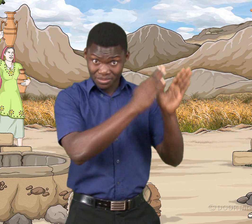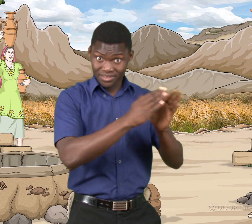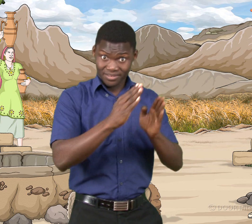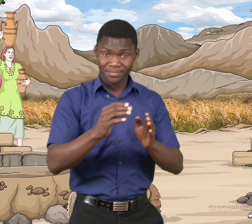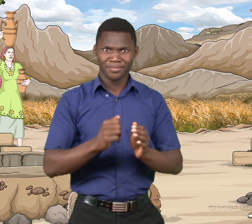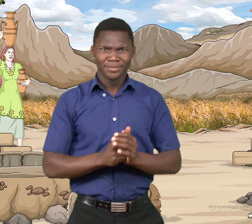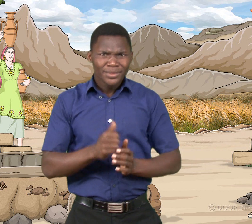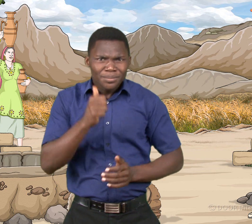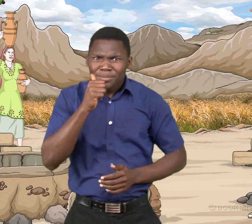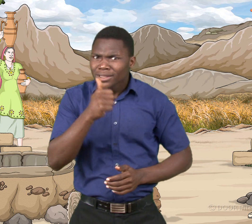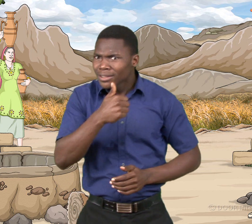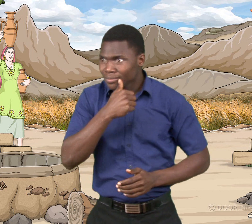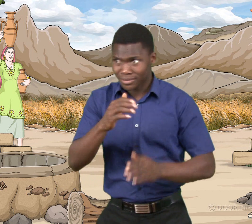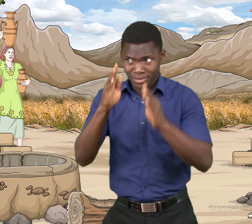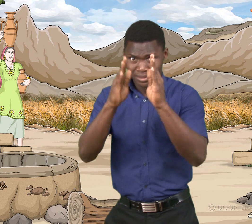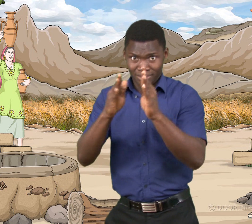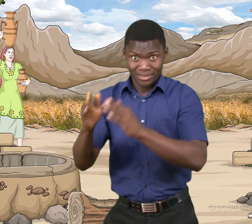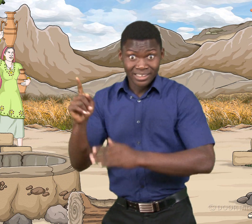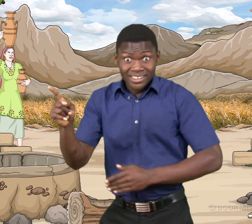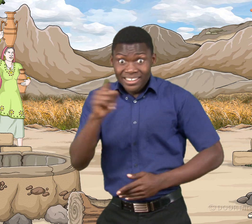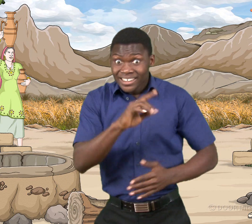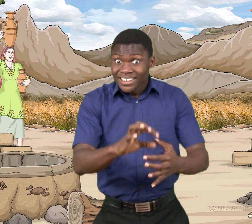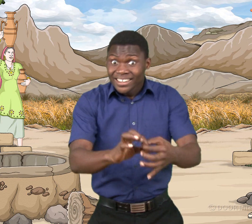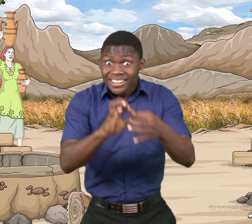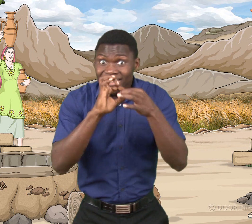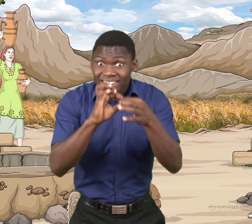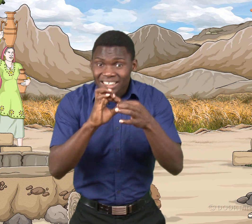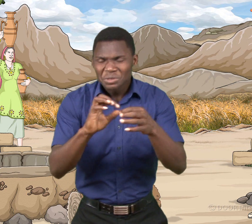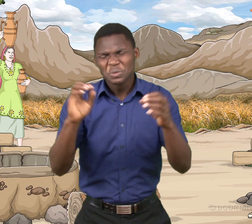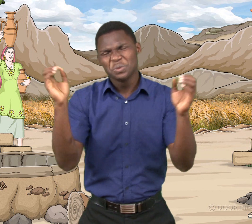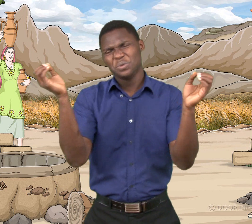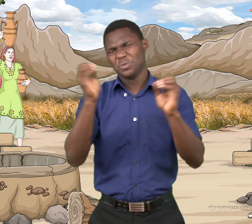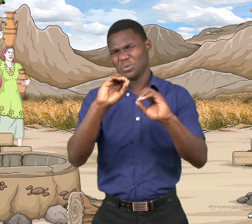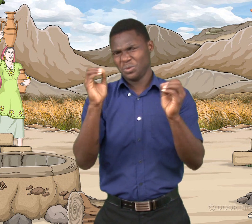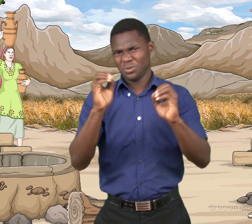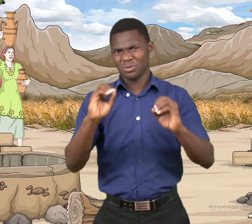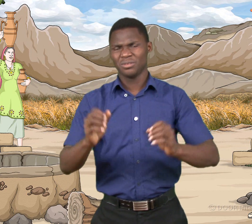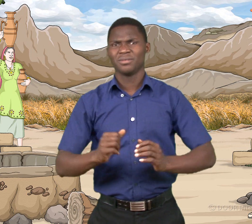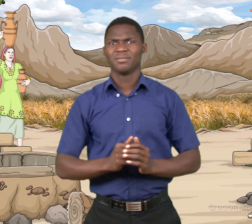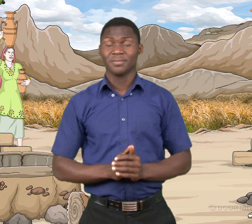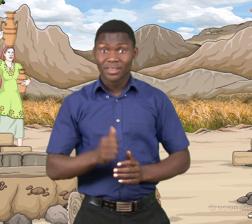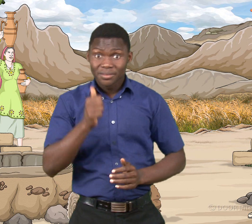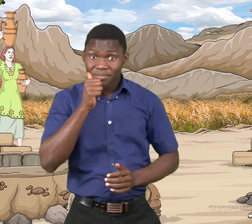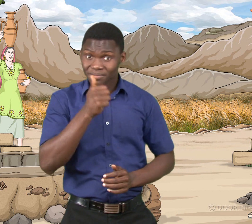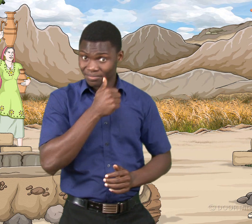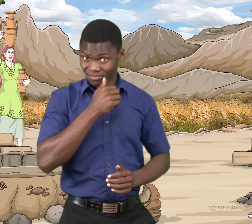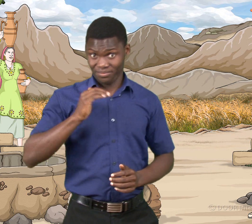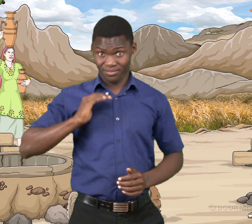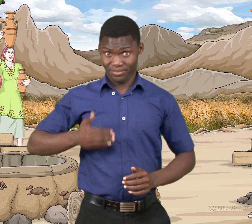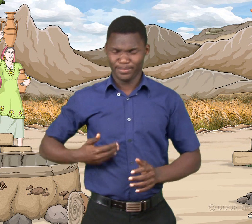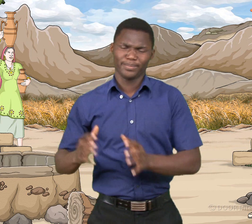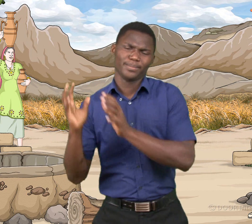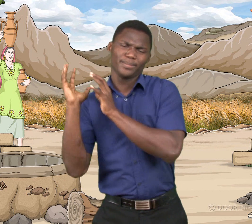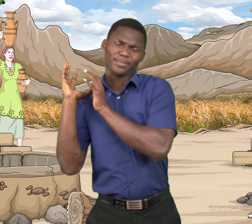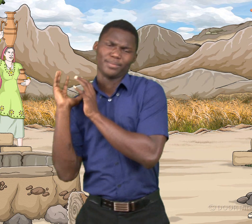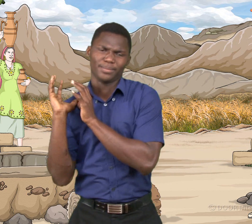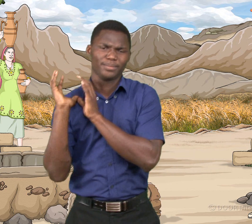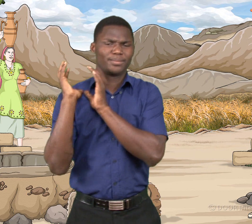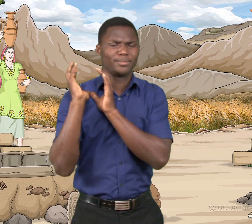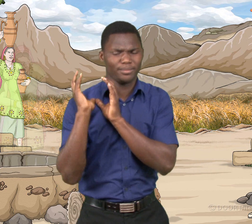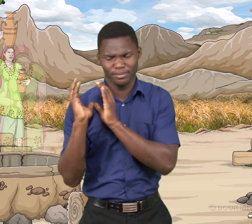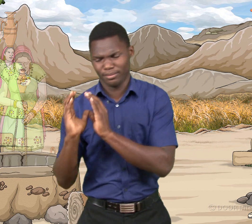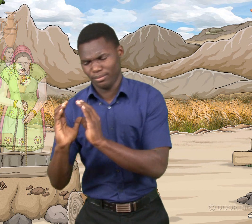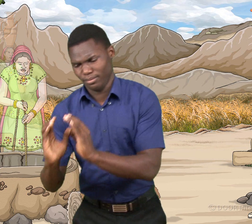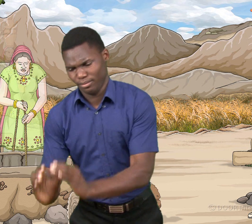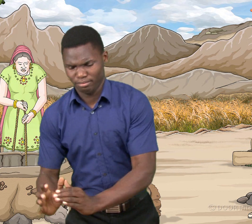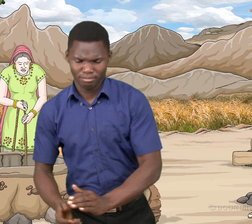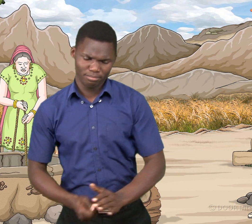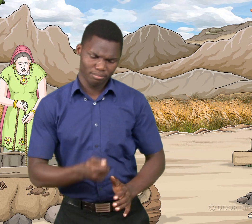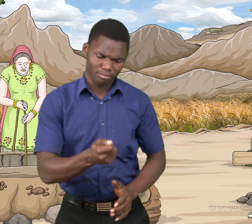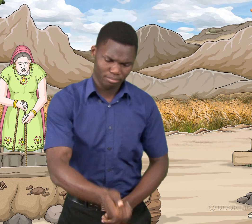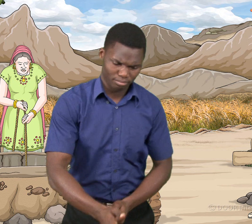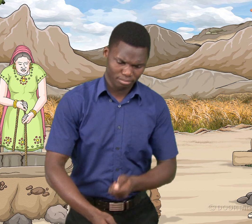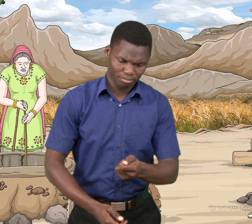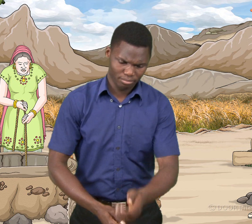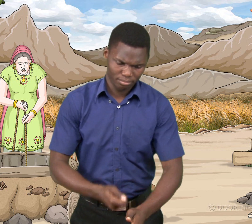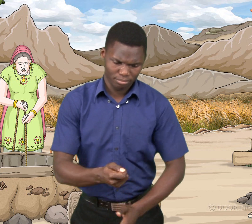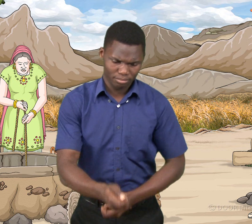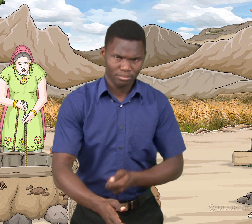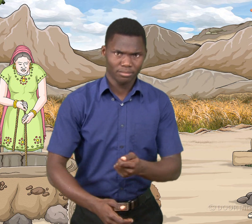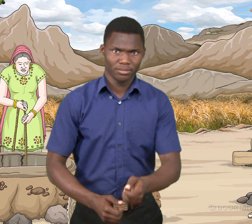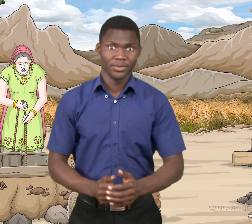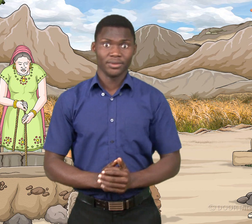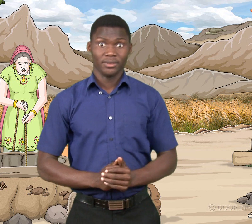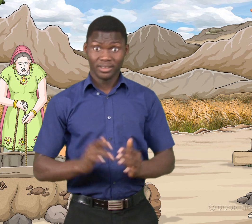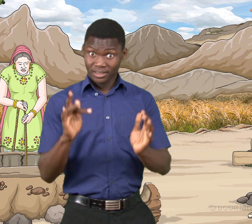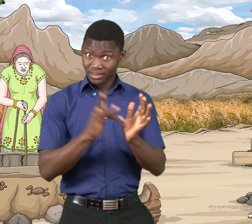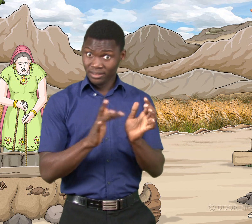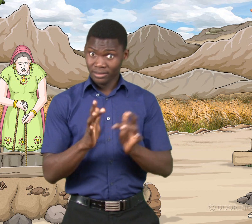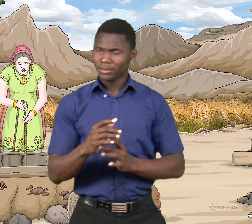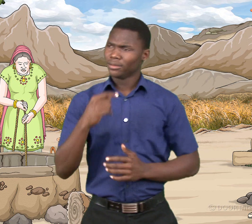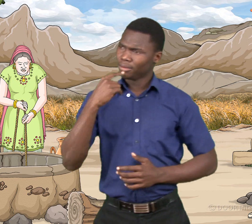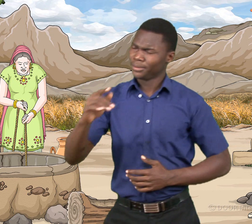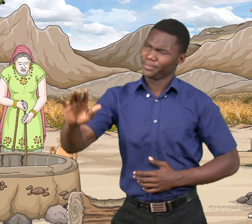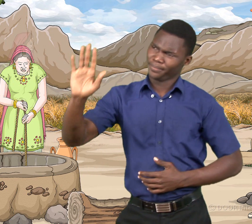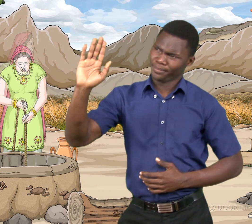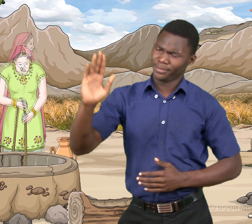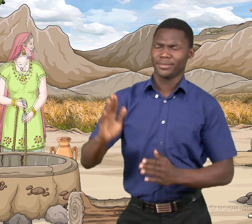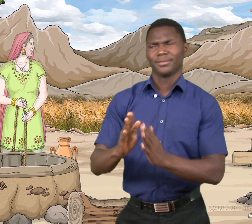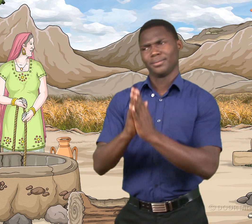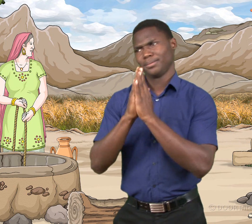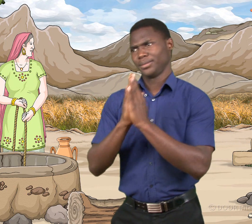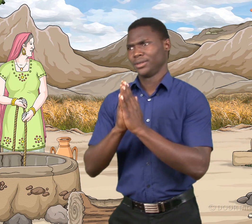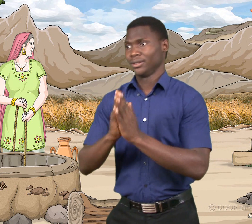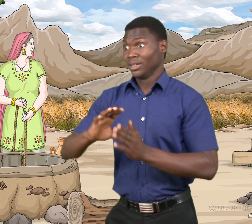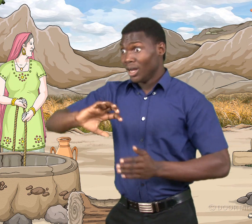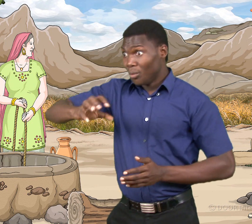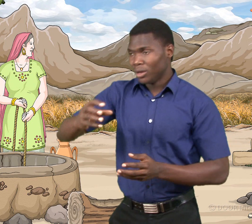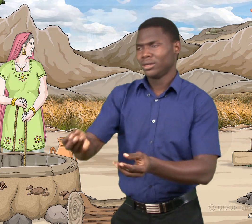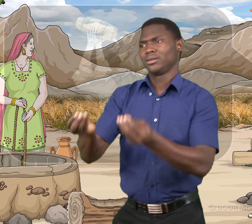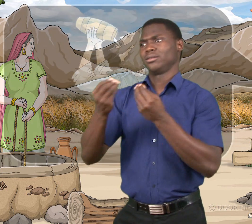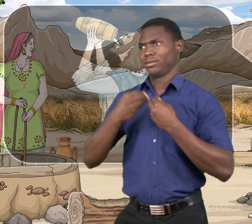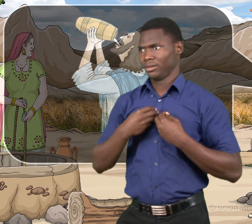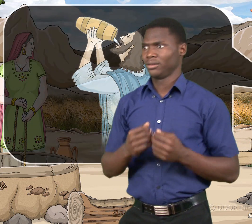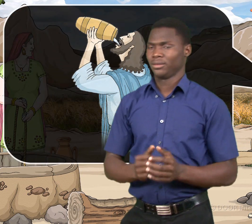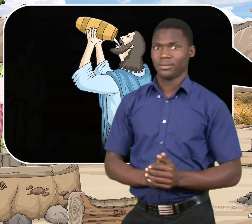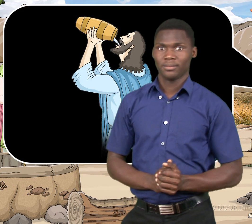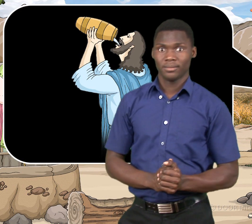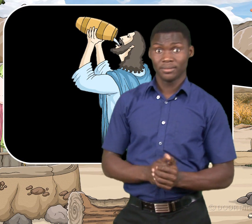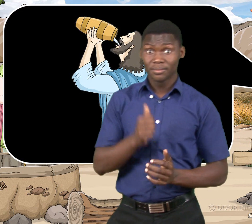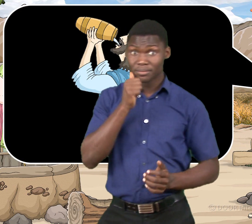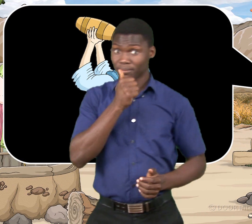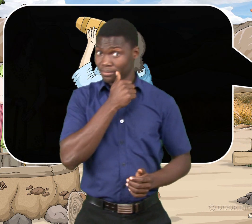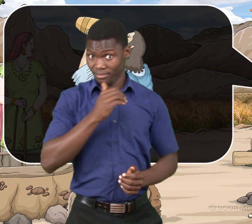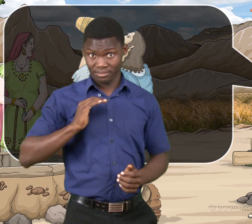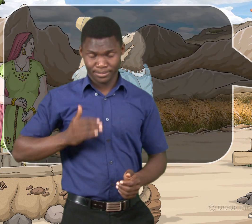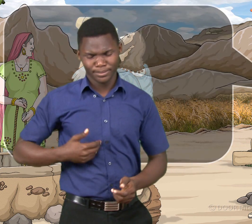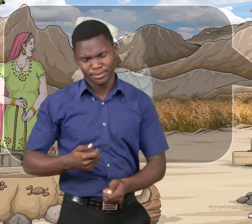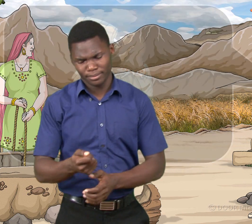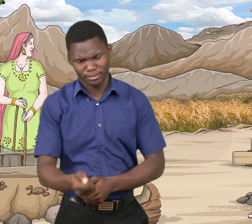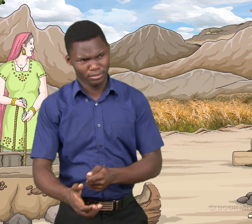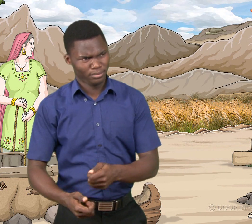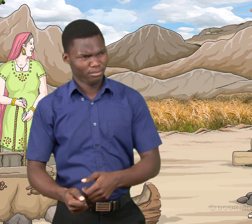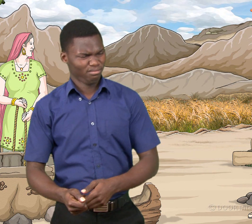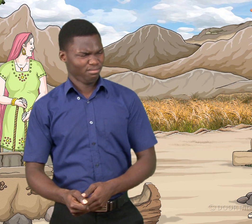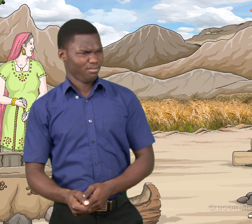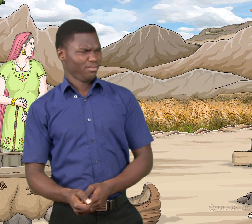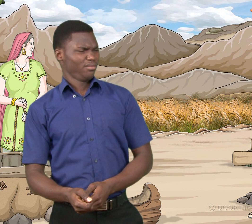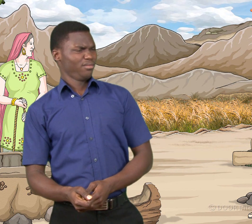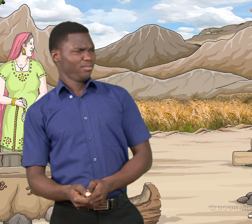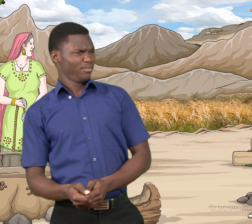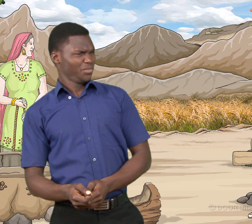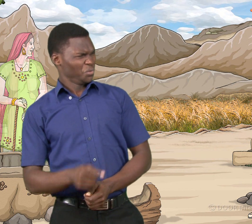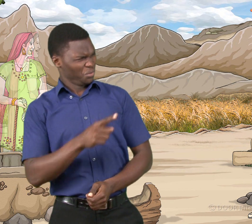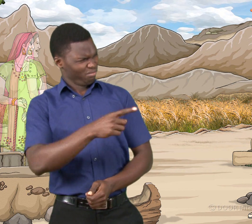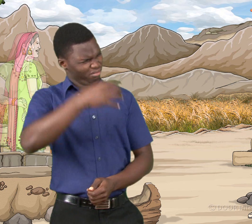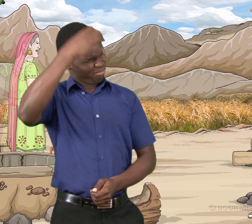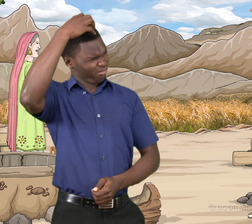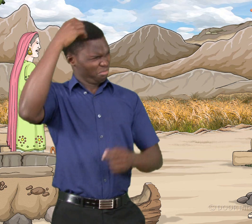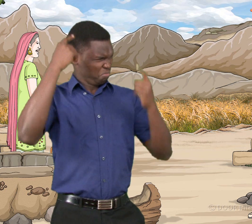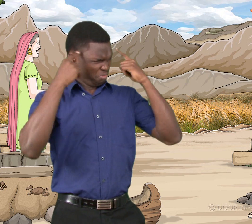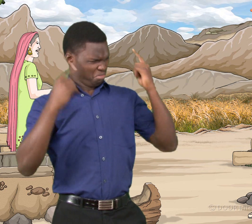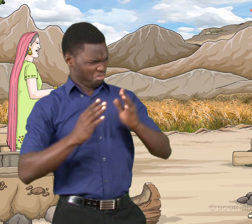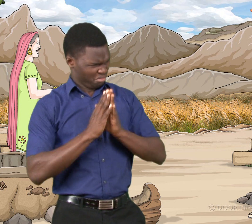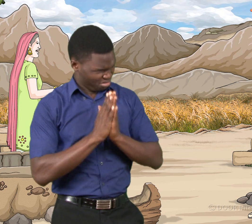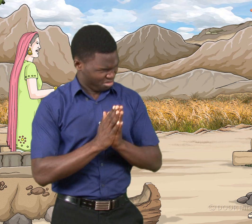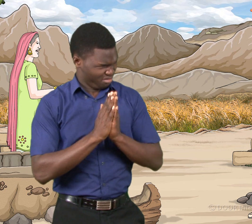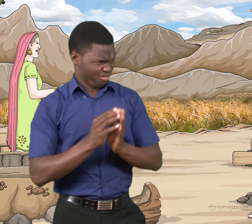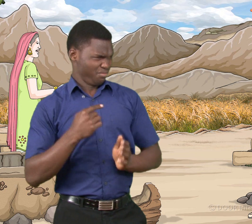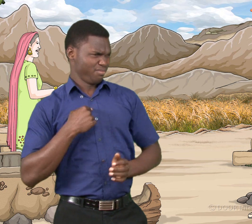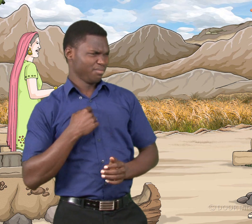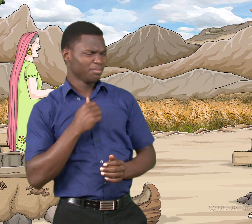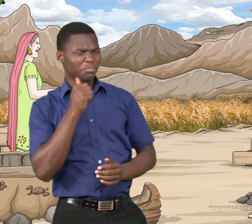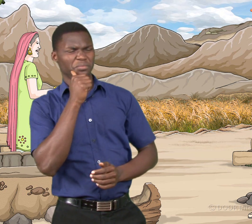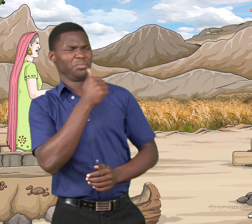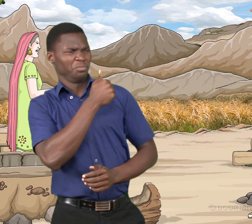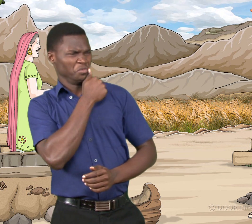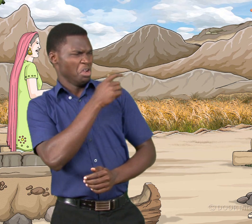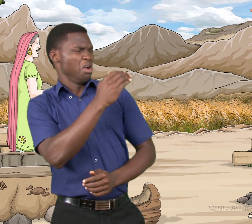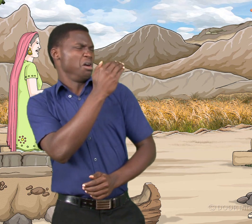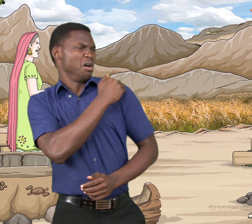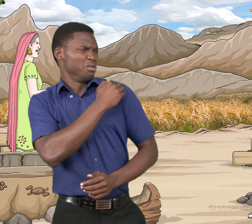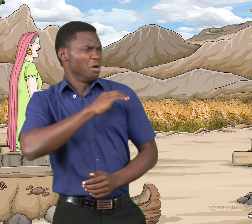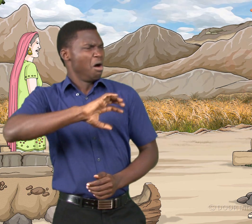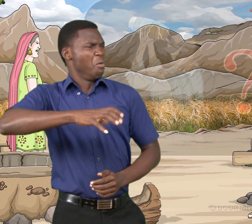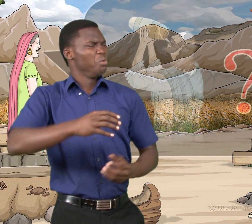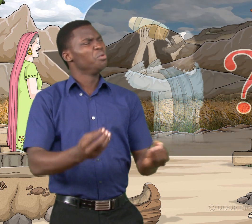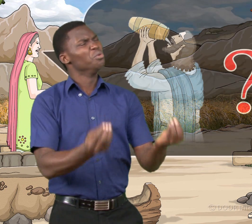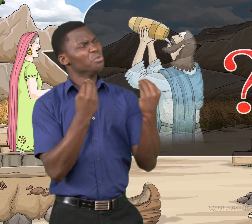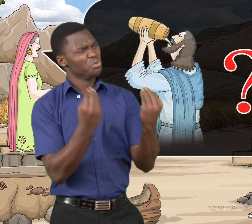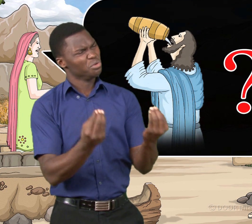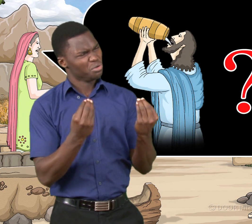(His disciples had gone into the town to buy food.) “You are a Jew,” said the woman.